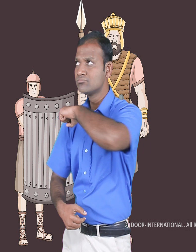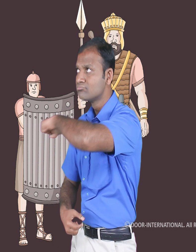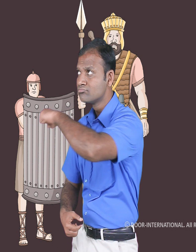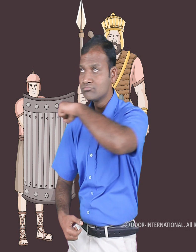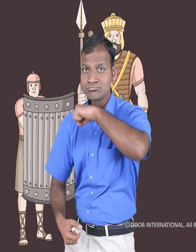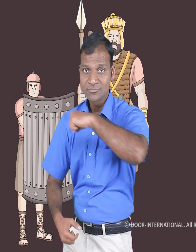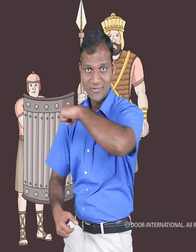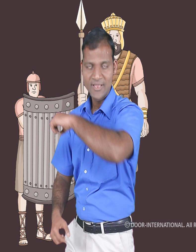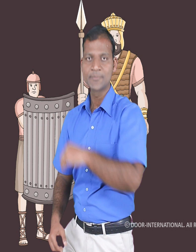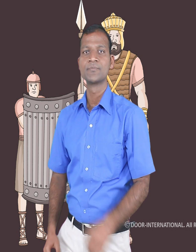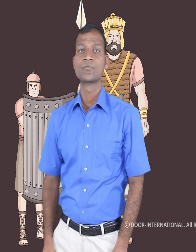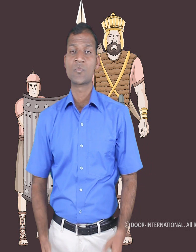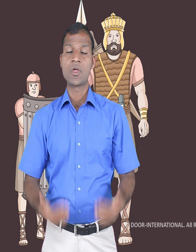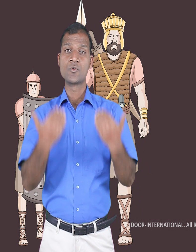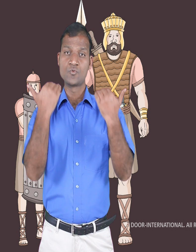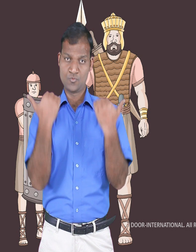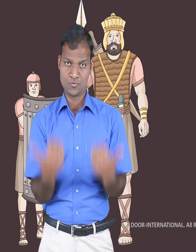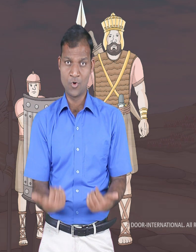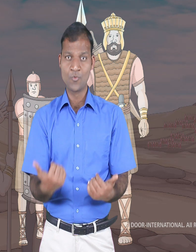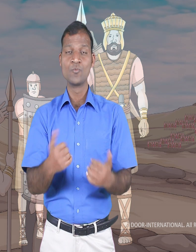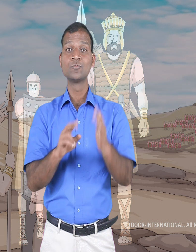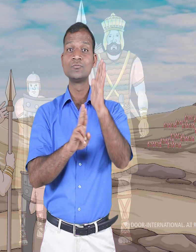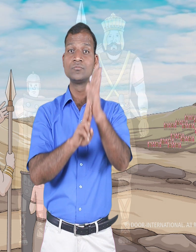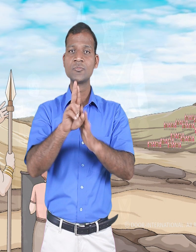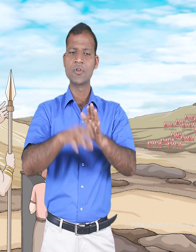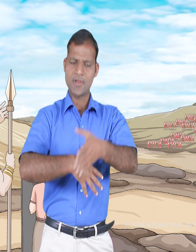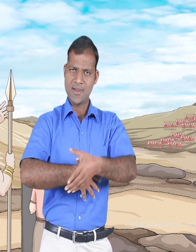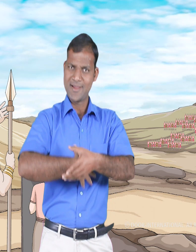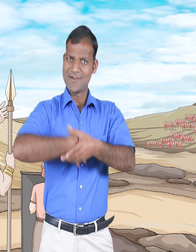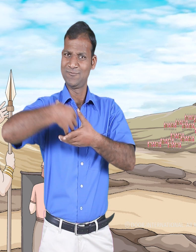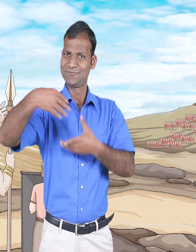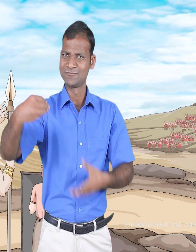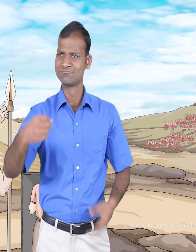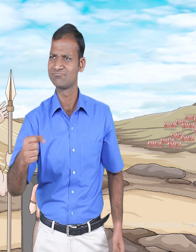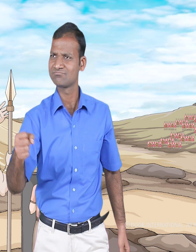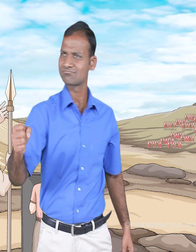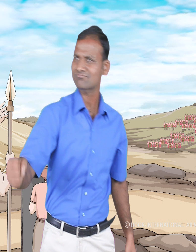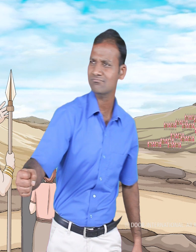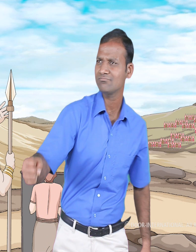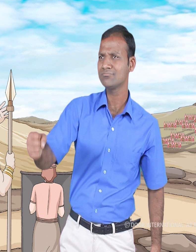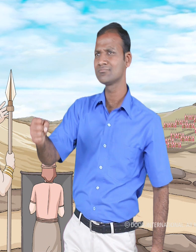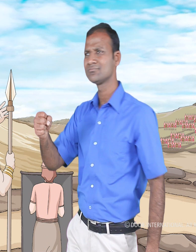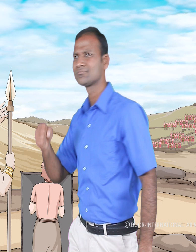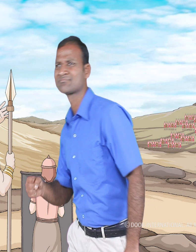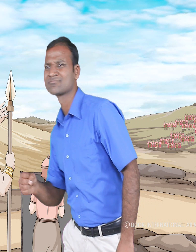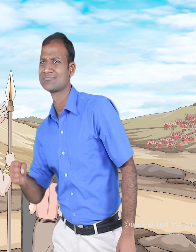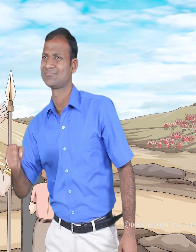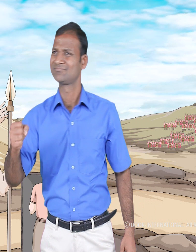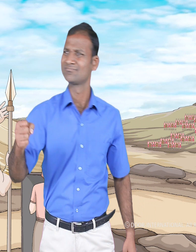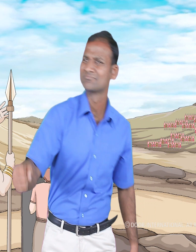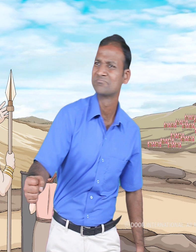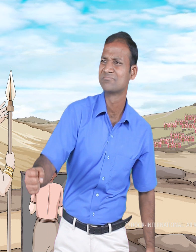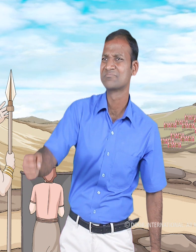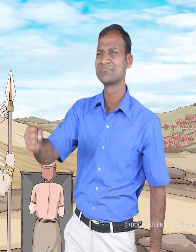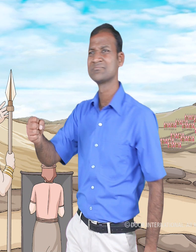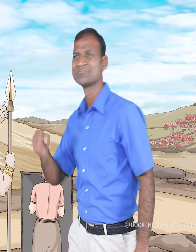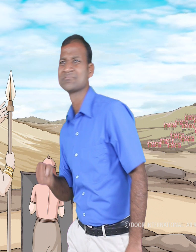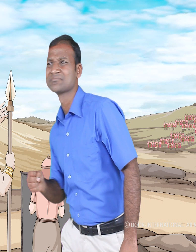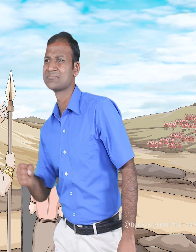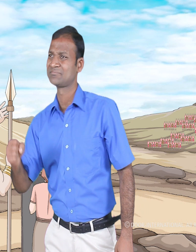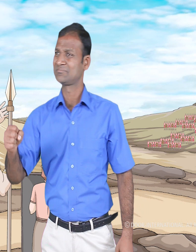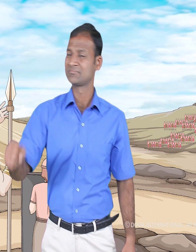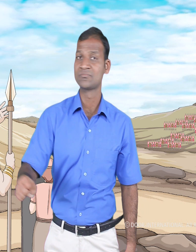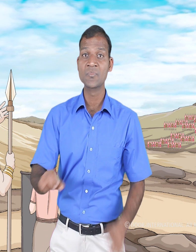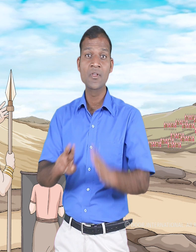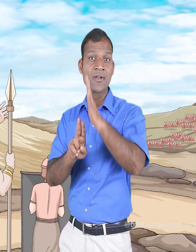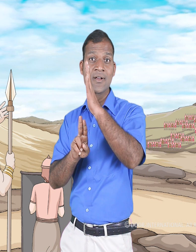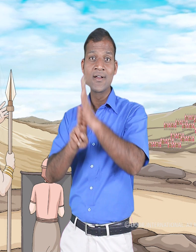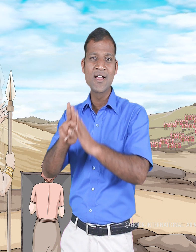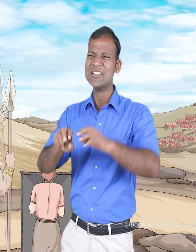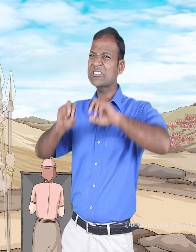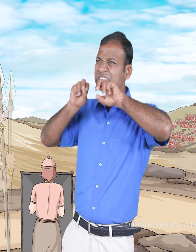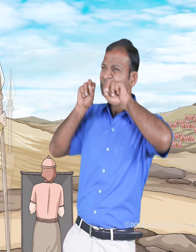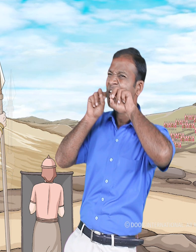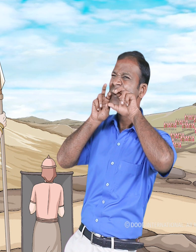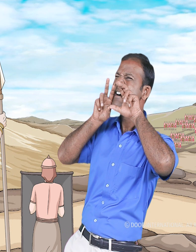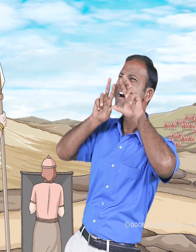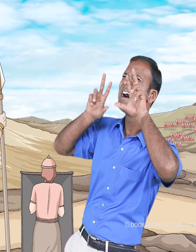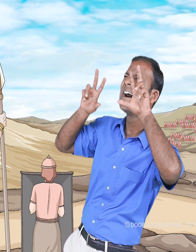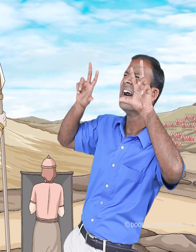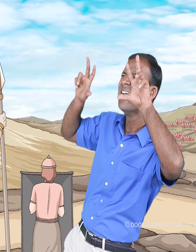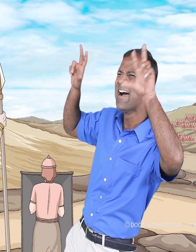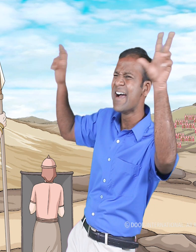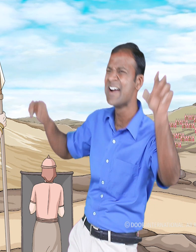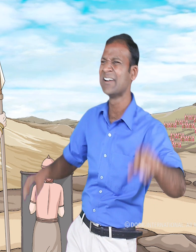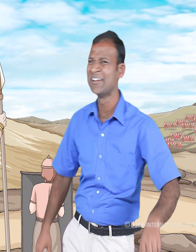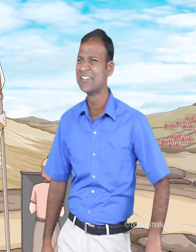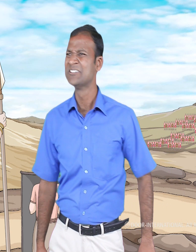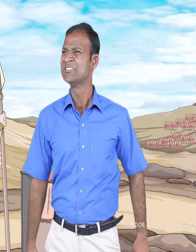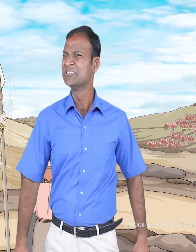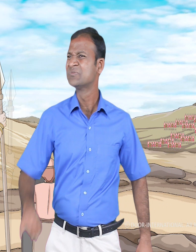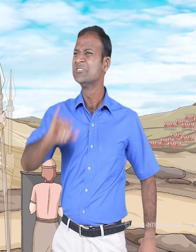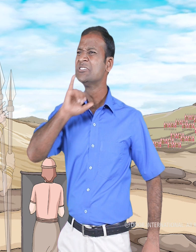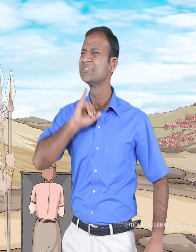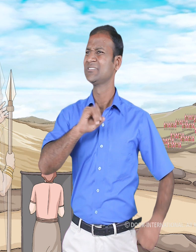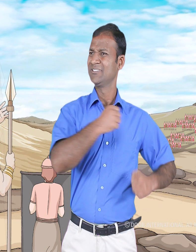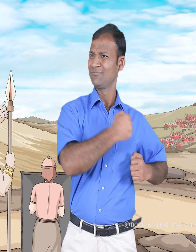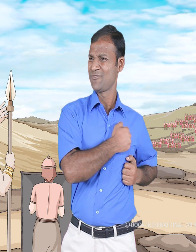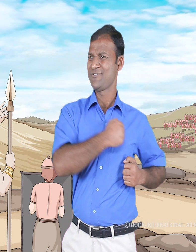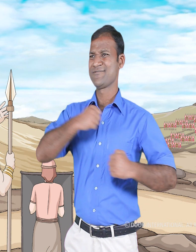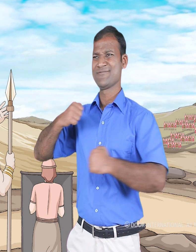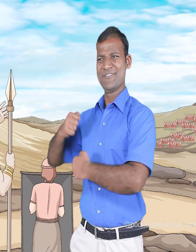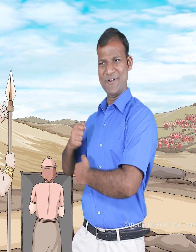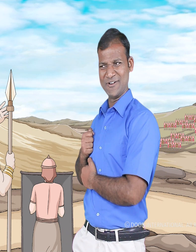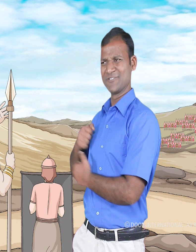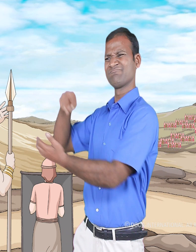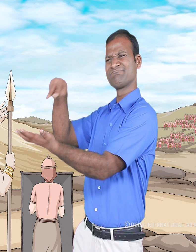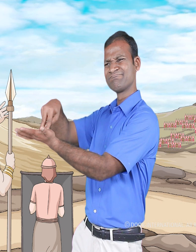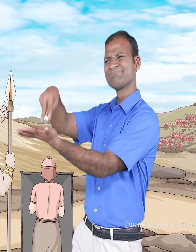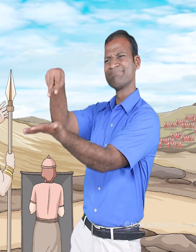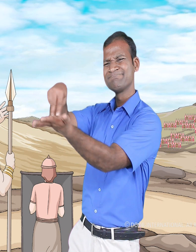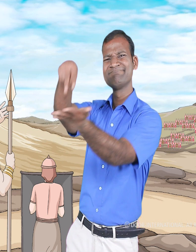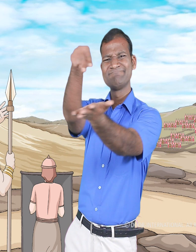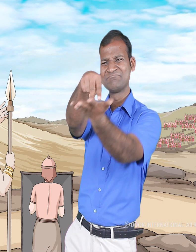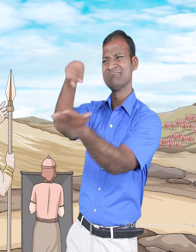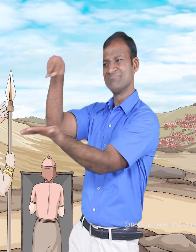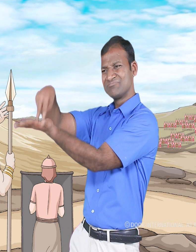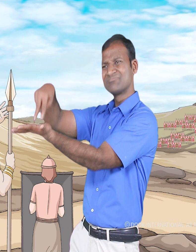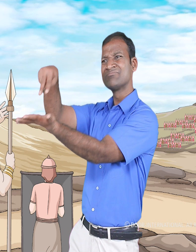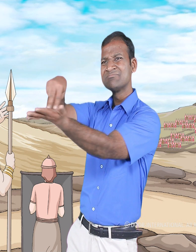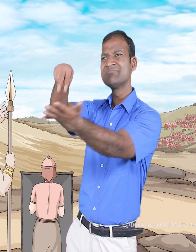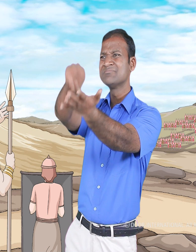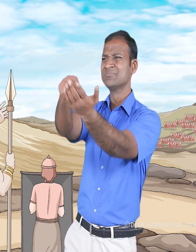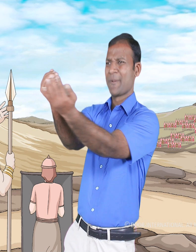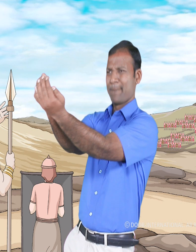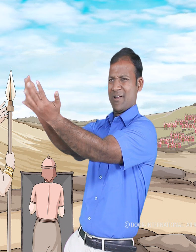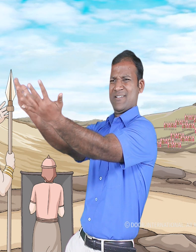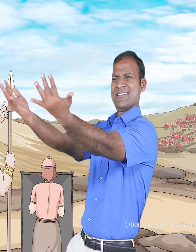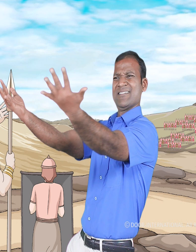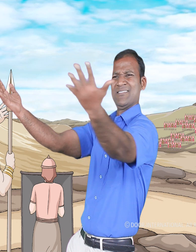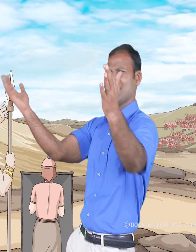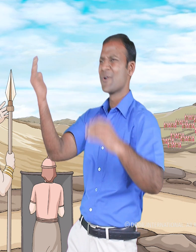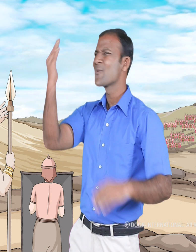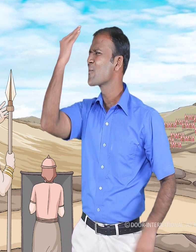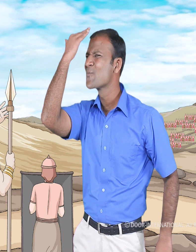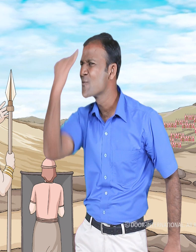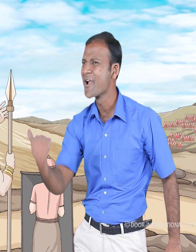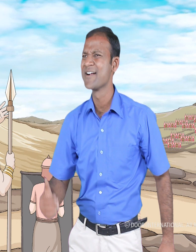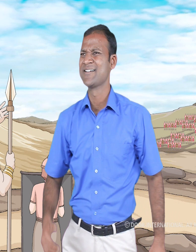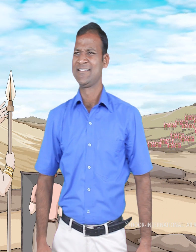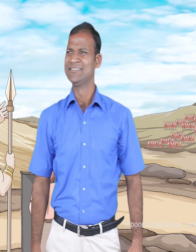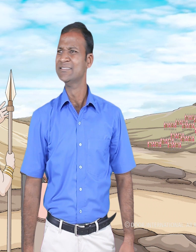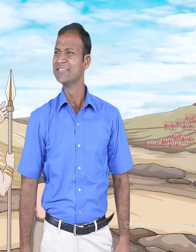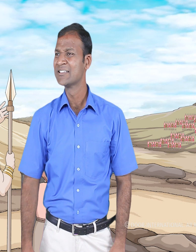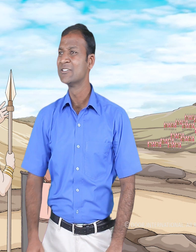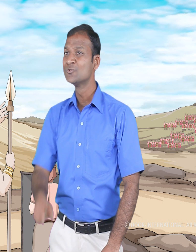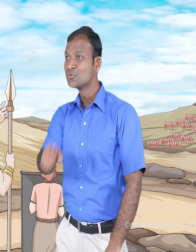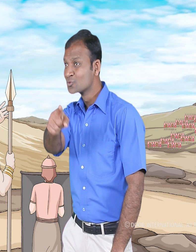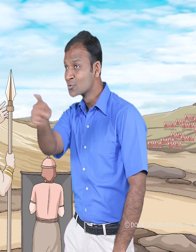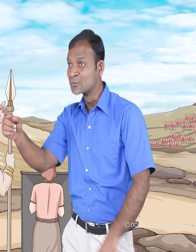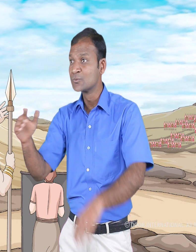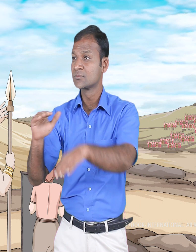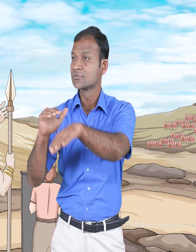And Goliath stood and shouted to the ranks of Israel, “Why do you come out and array yourselves for battle?